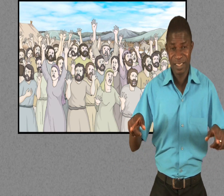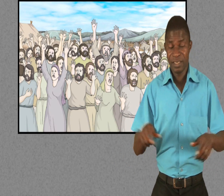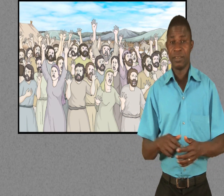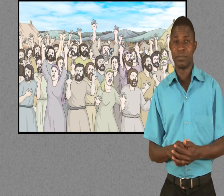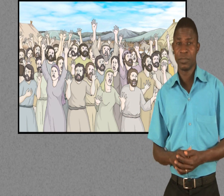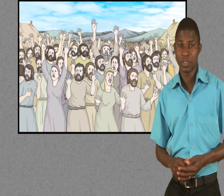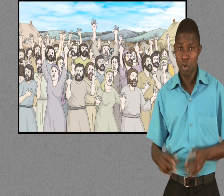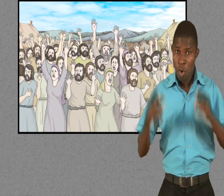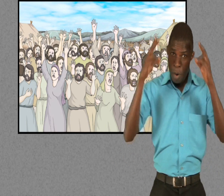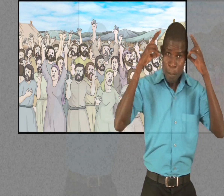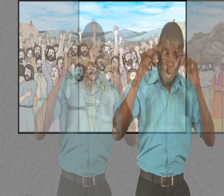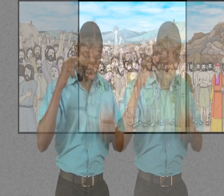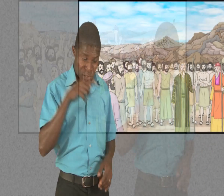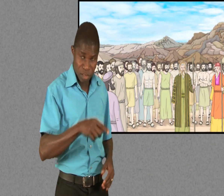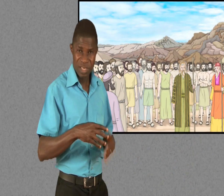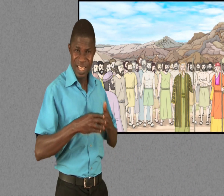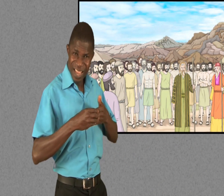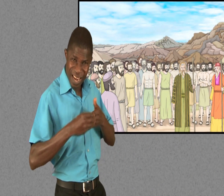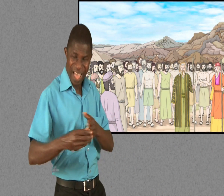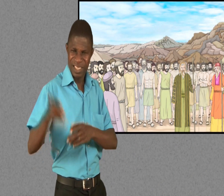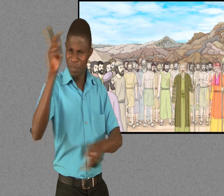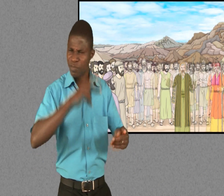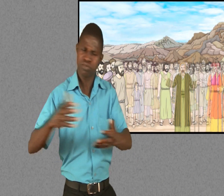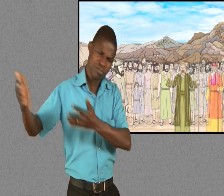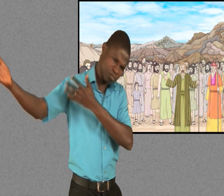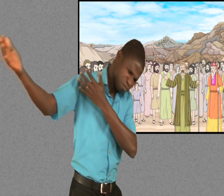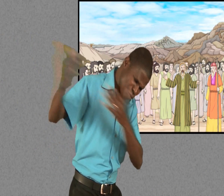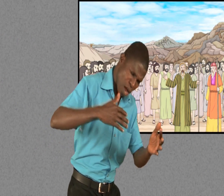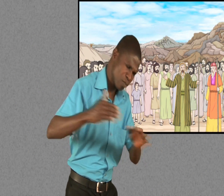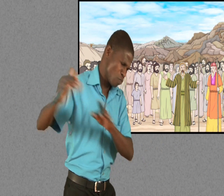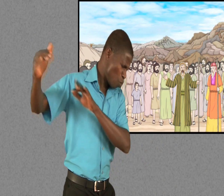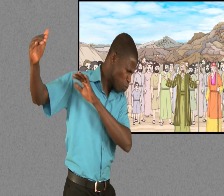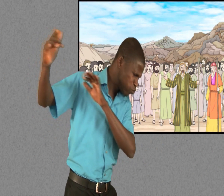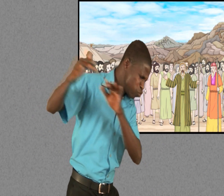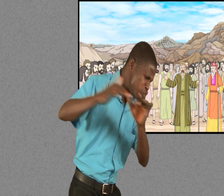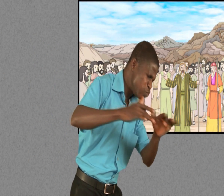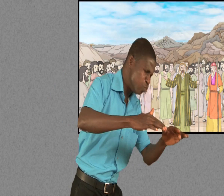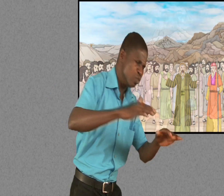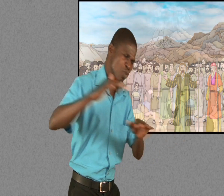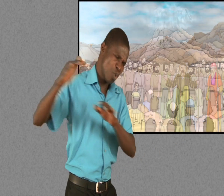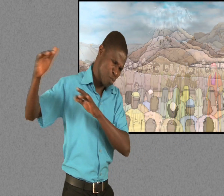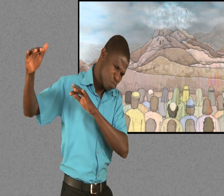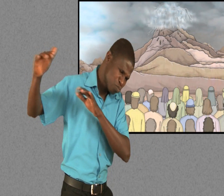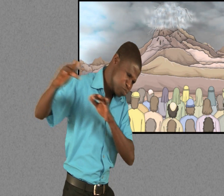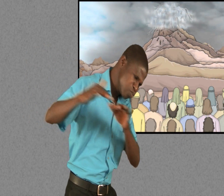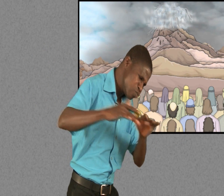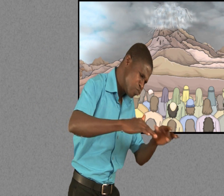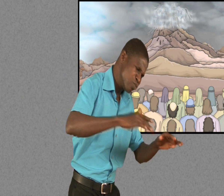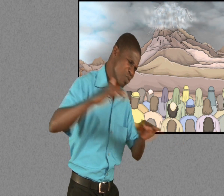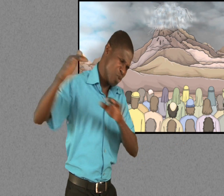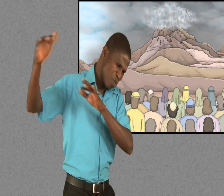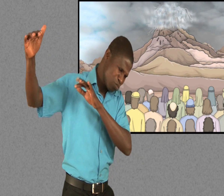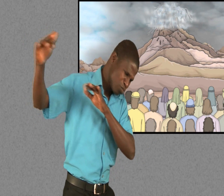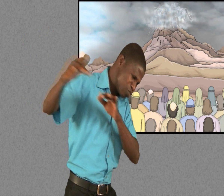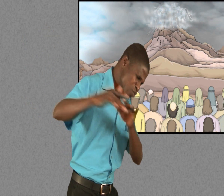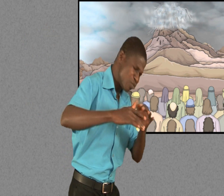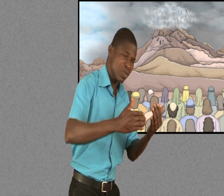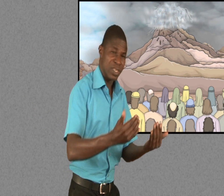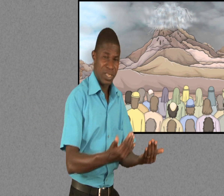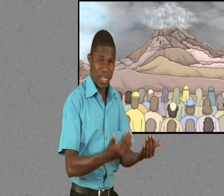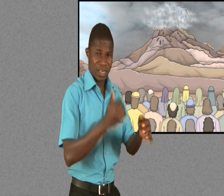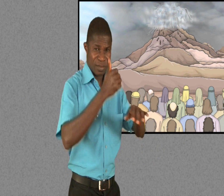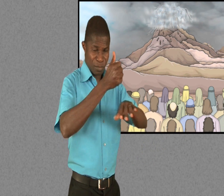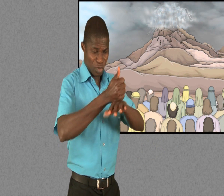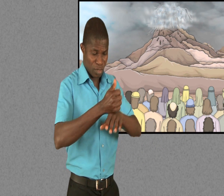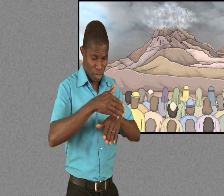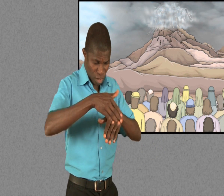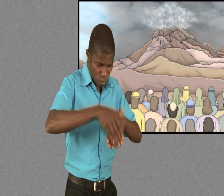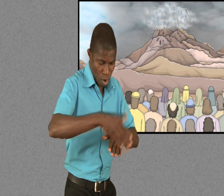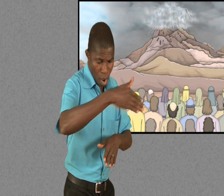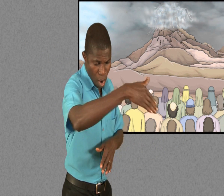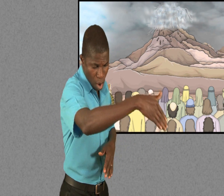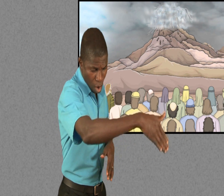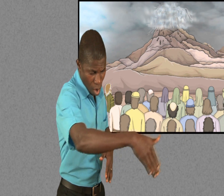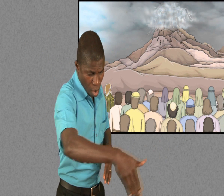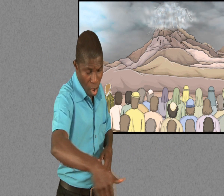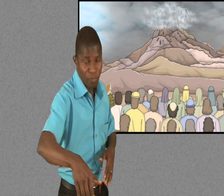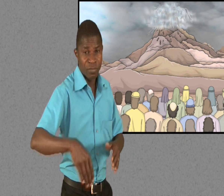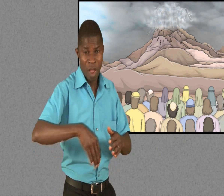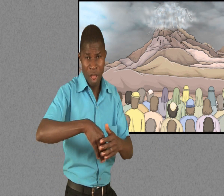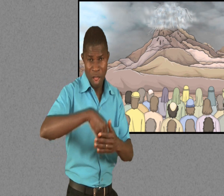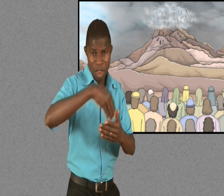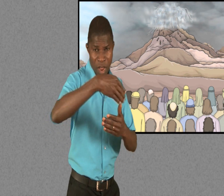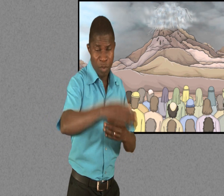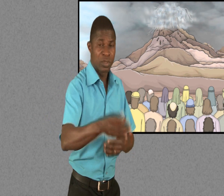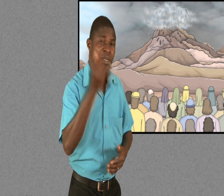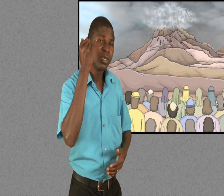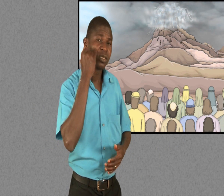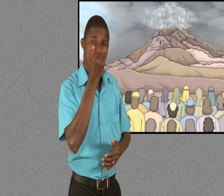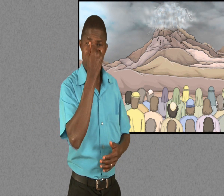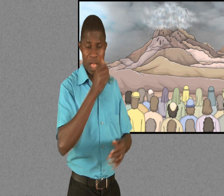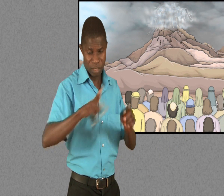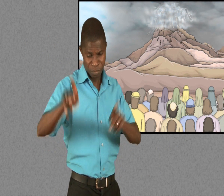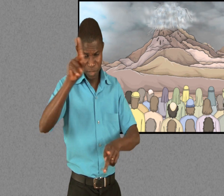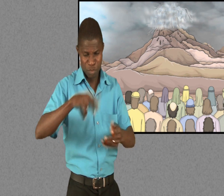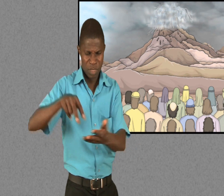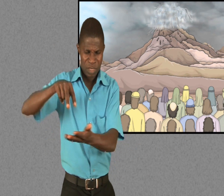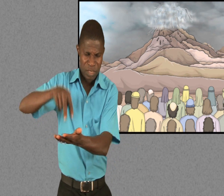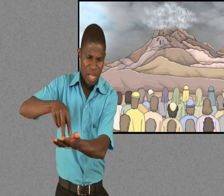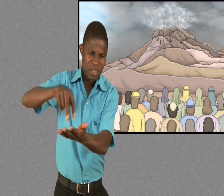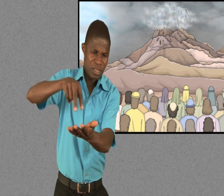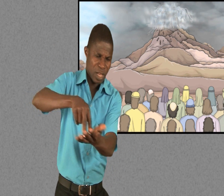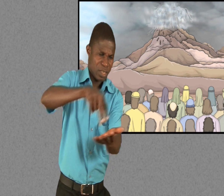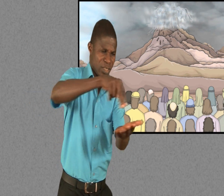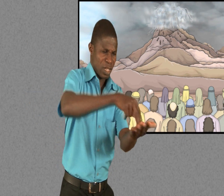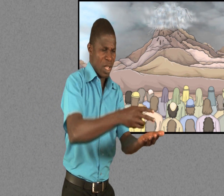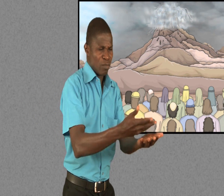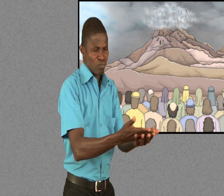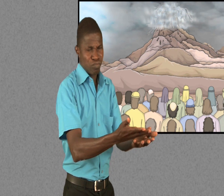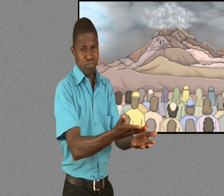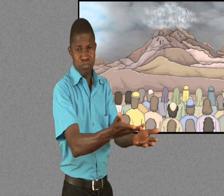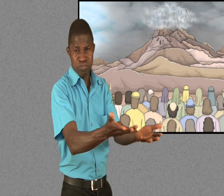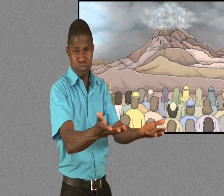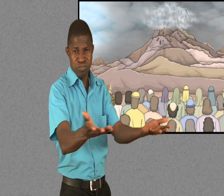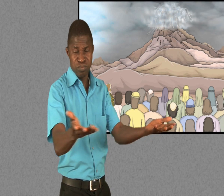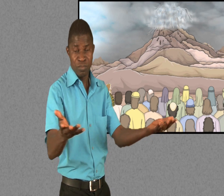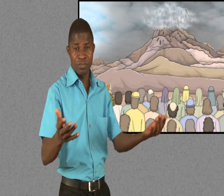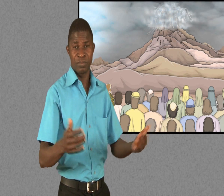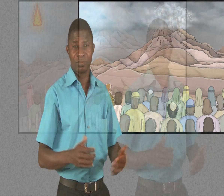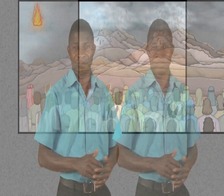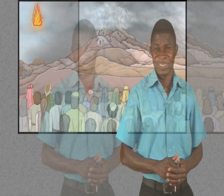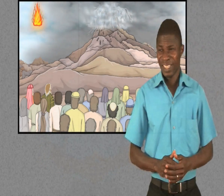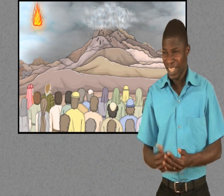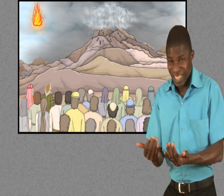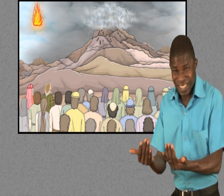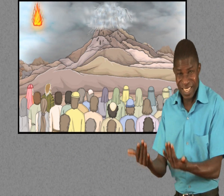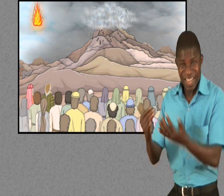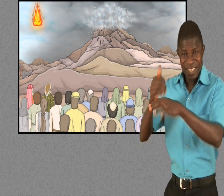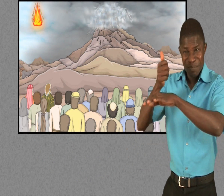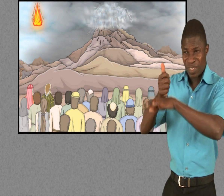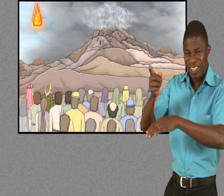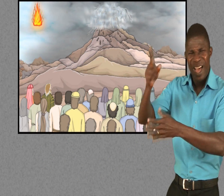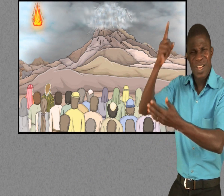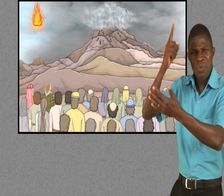Then Moses brought the people out of the camp to meet with God, and they stood at the foot of the mountain.